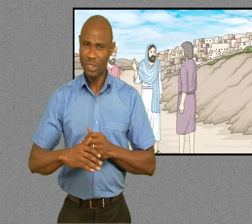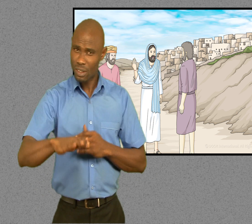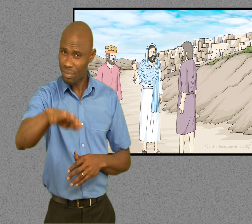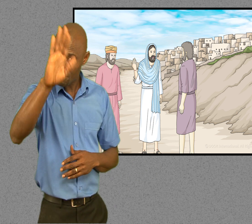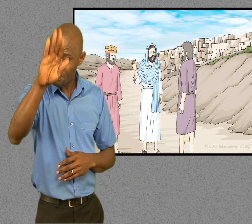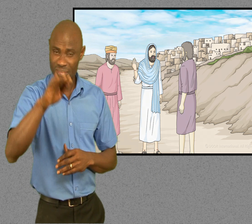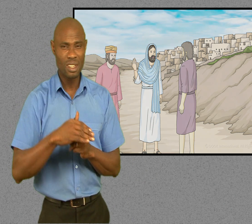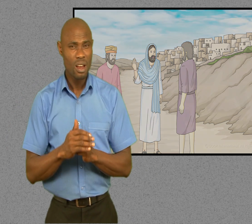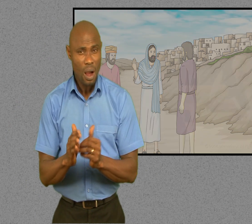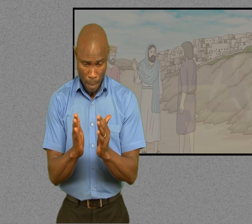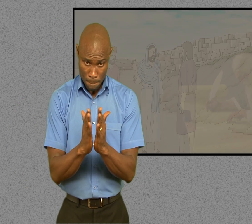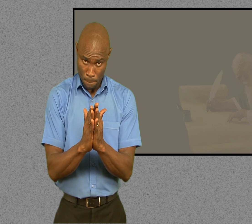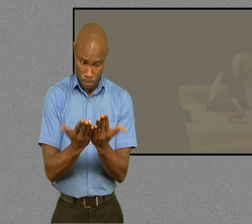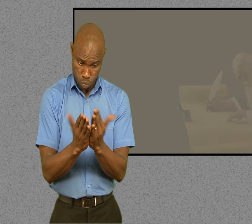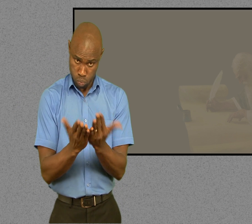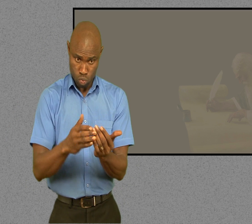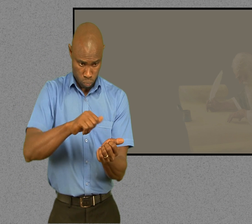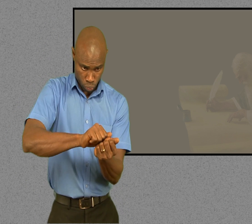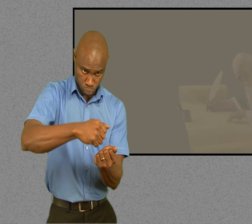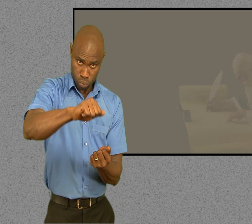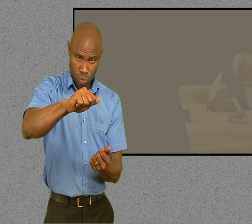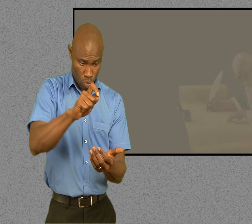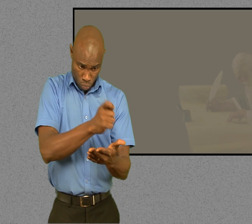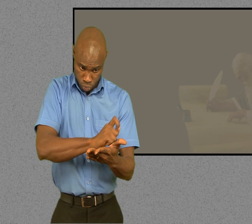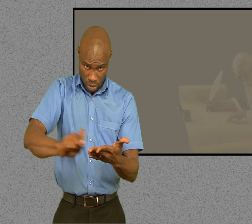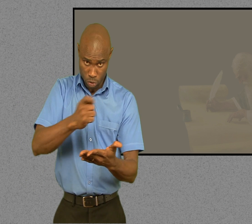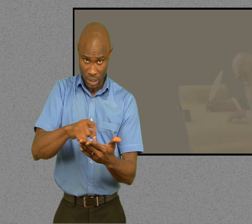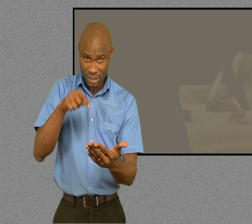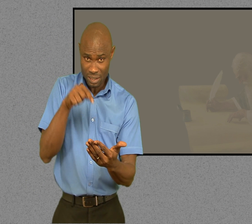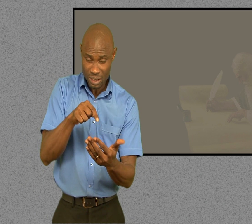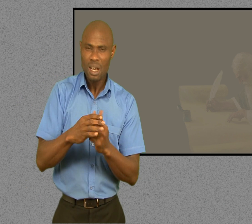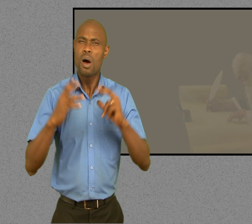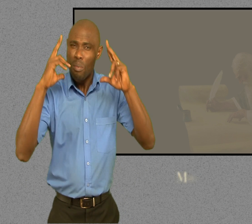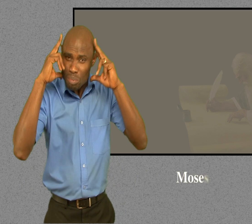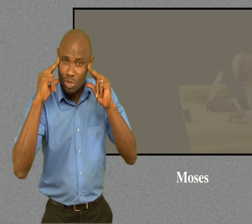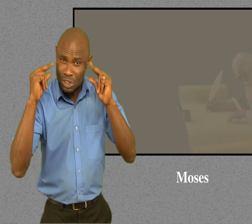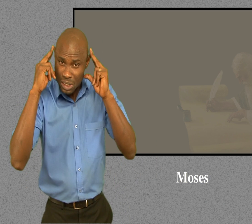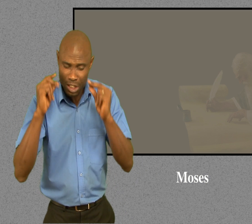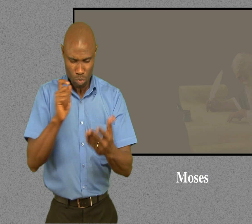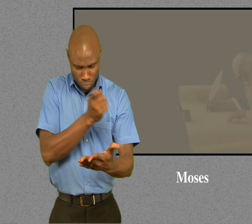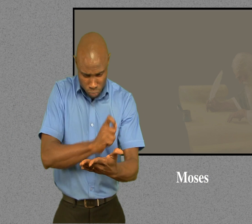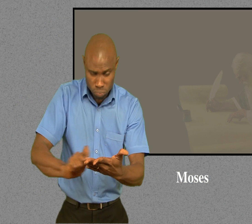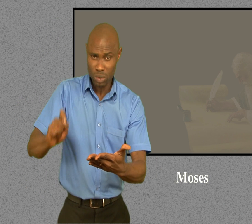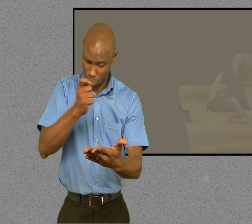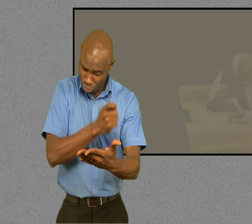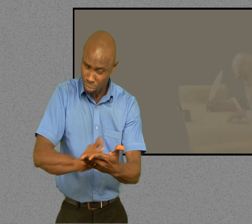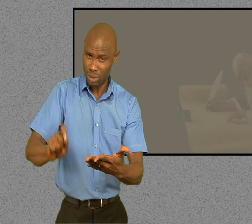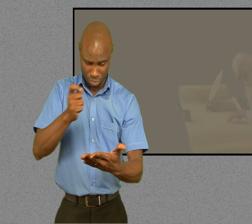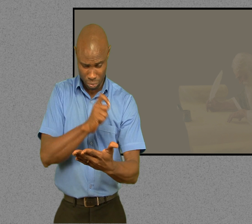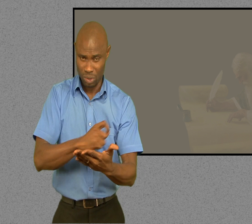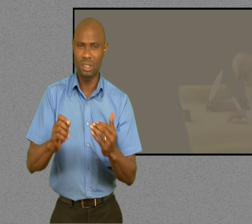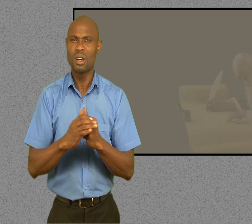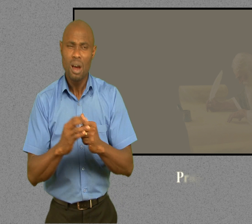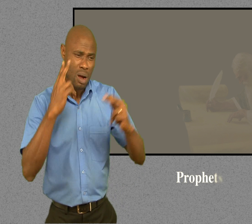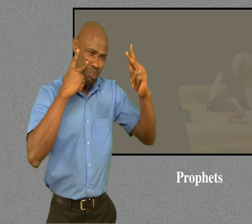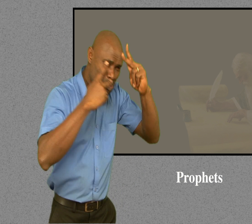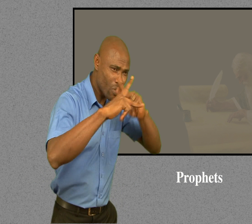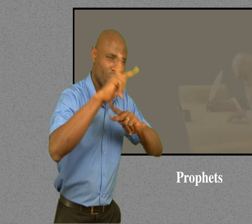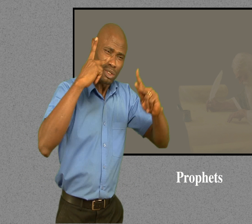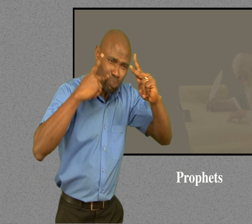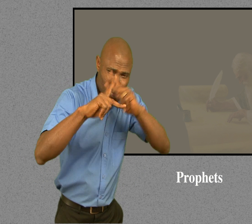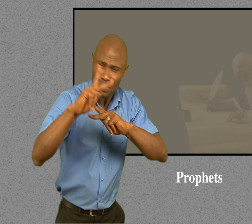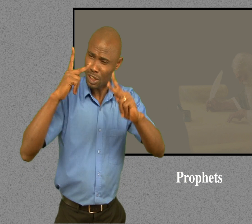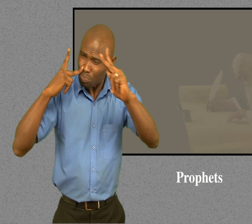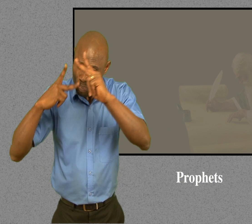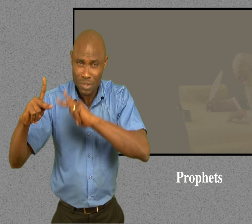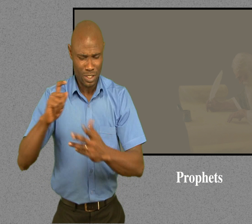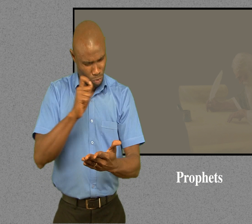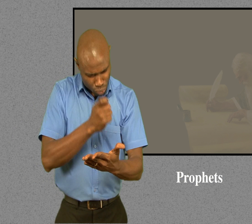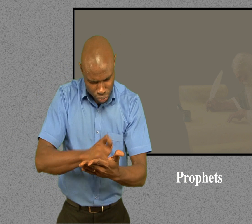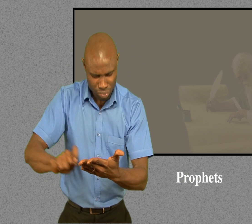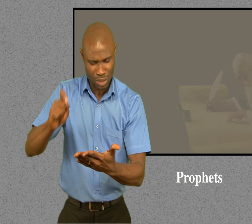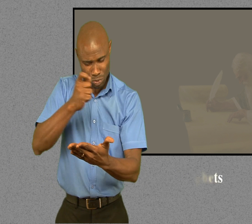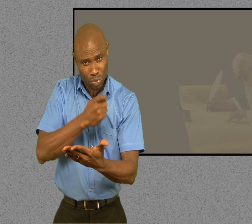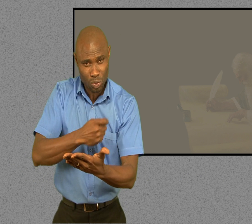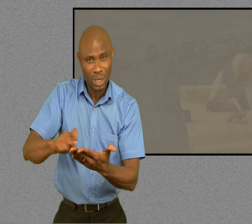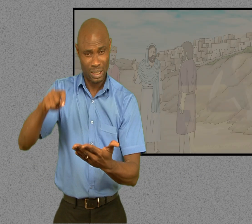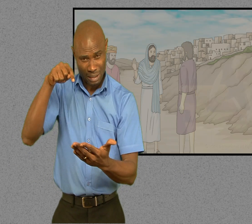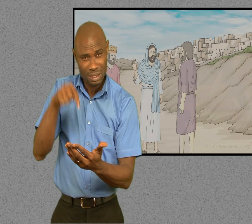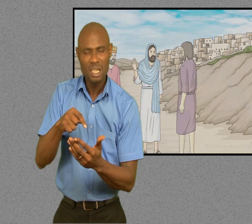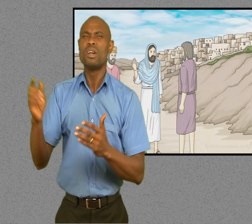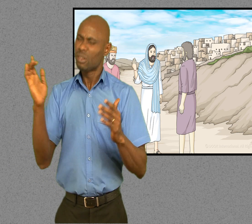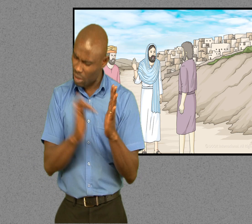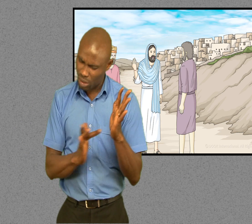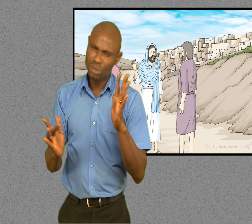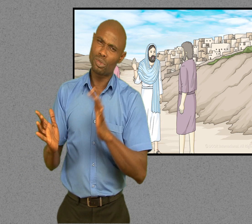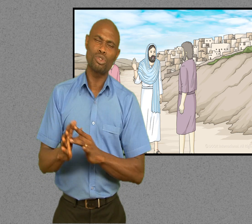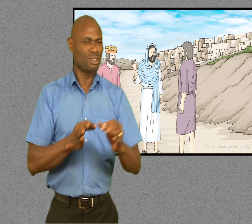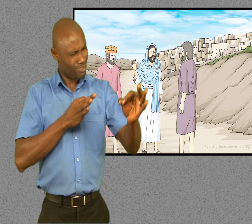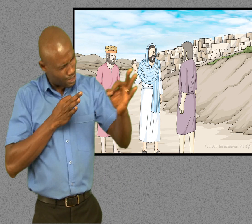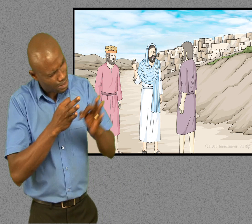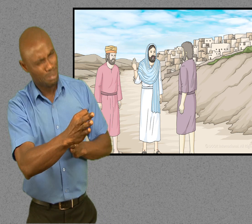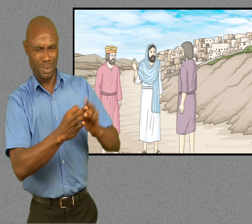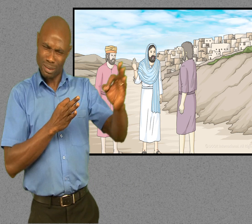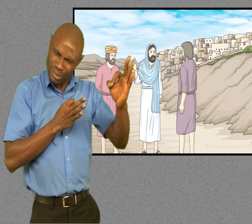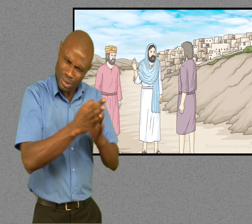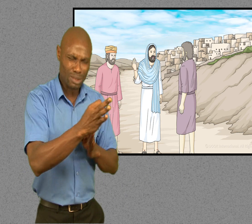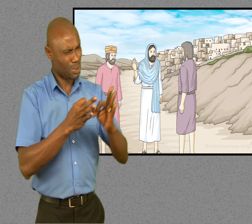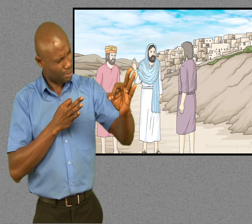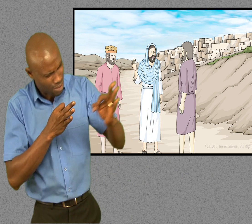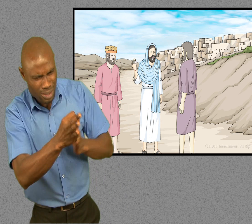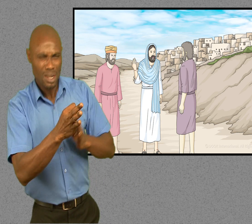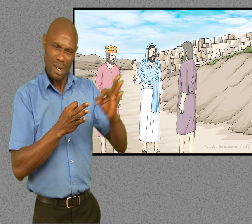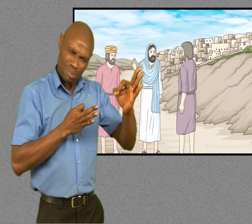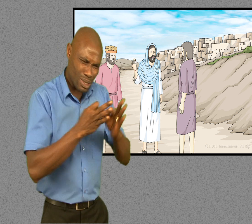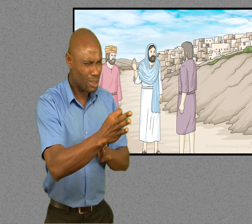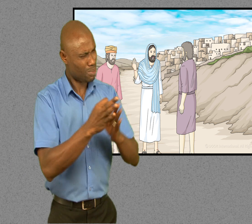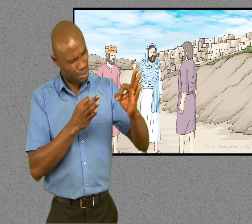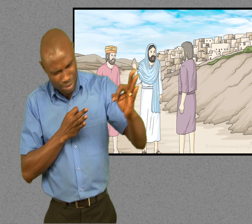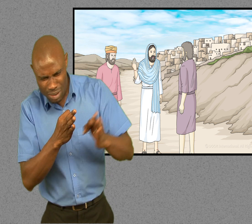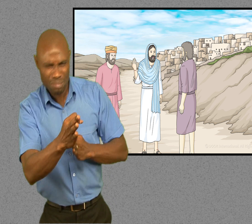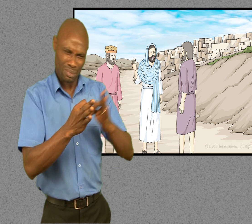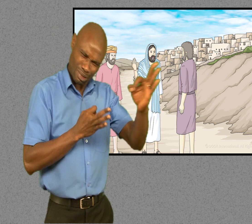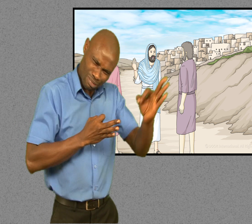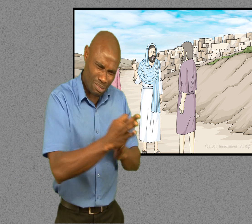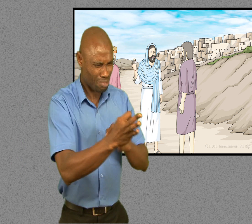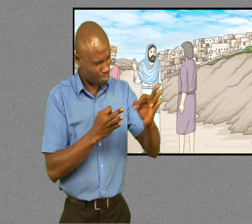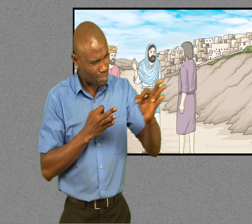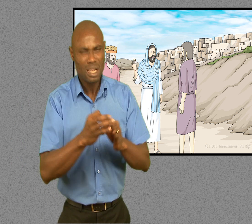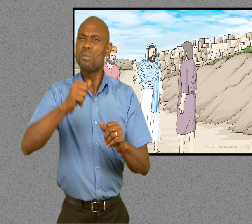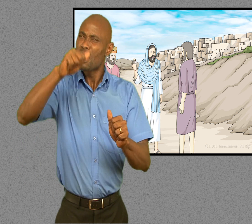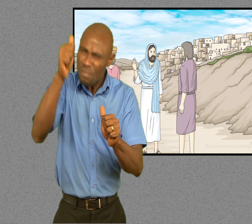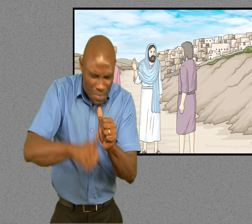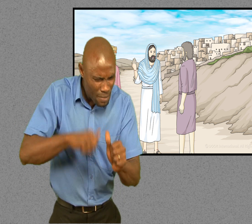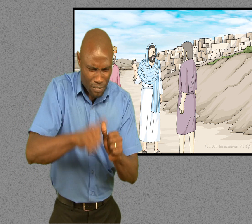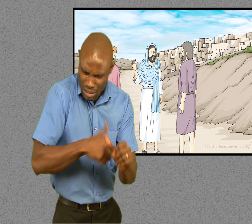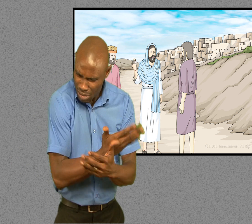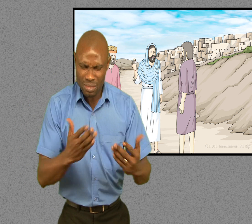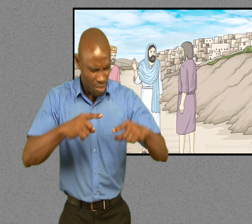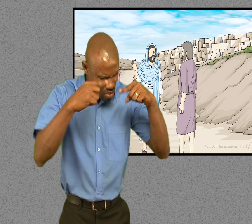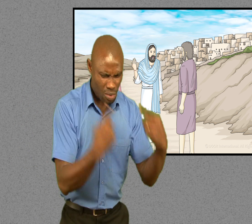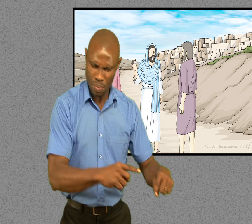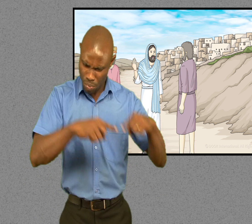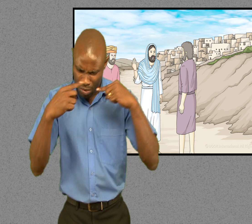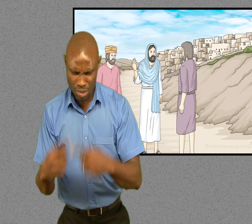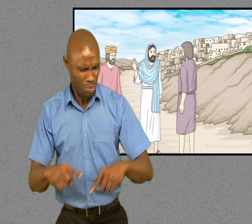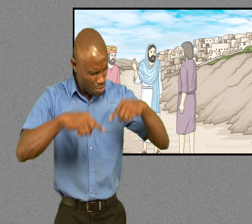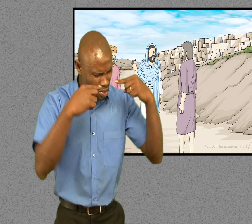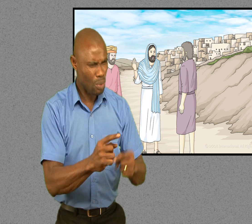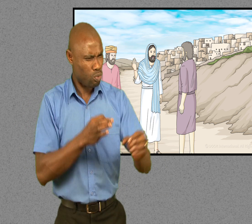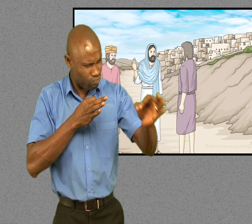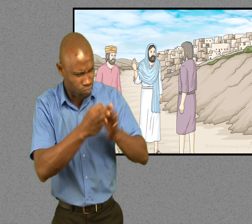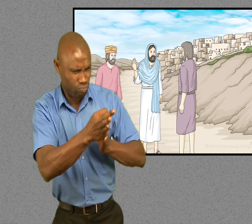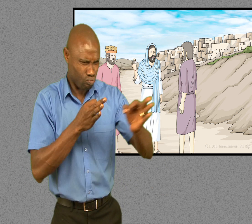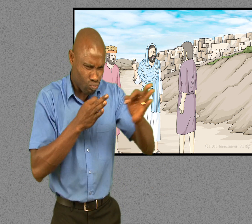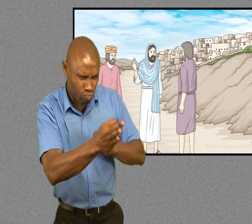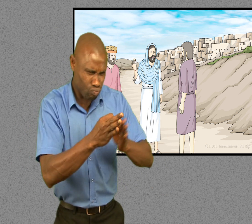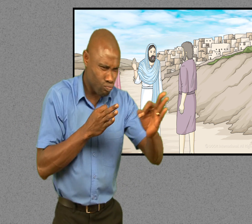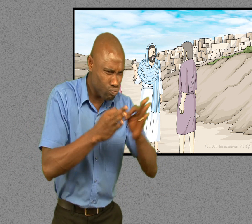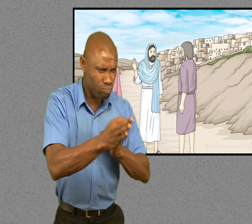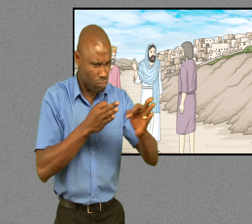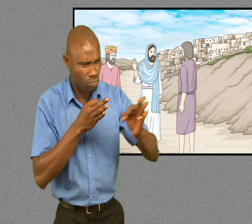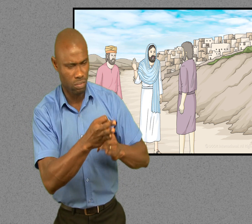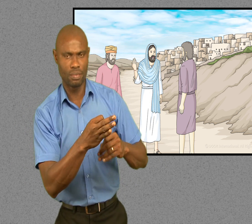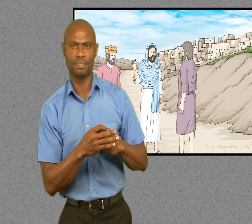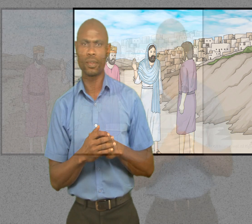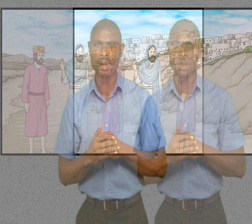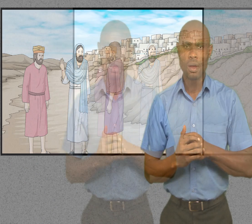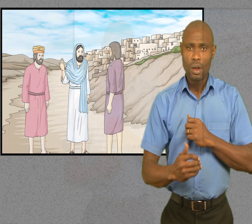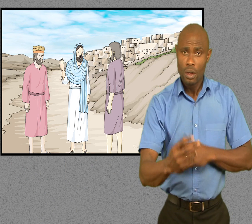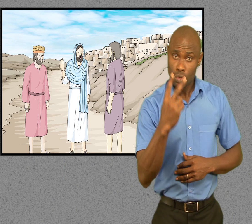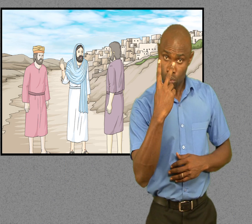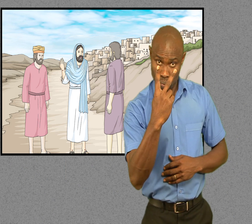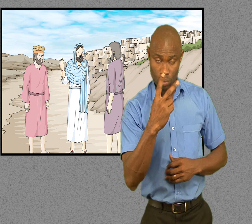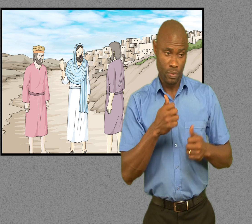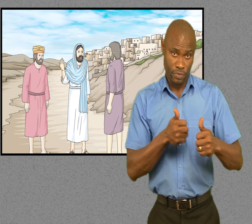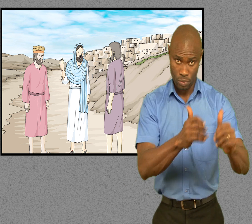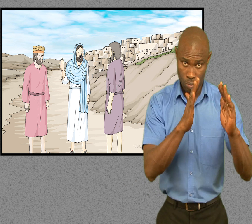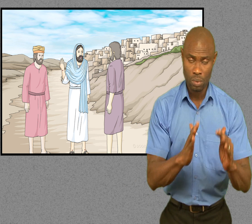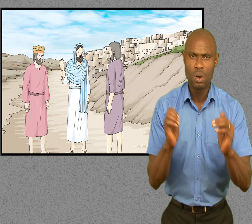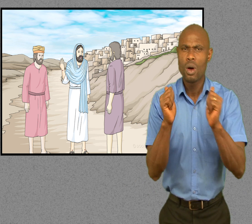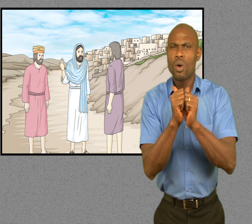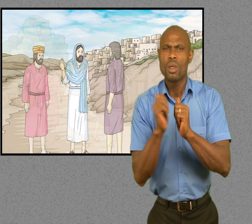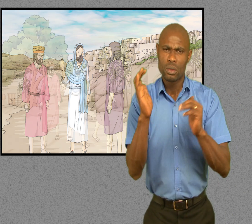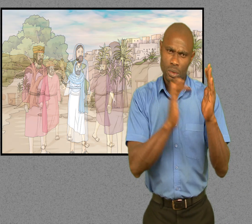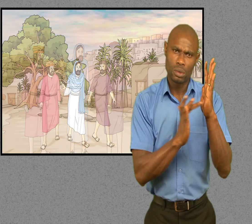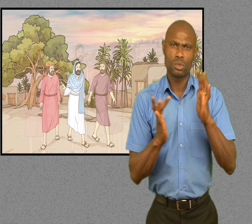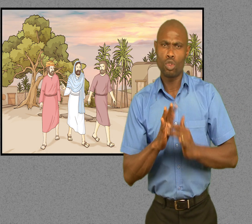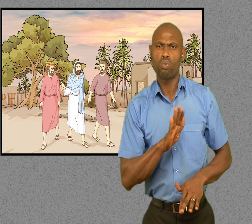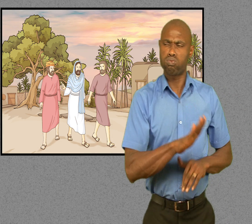And beginning with Moses and all the Prophets, He explained to them what was written in all the Scriptures about Himself.